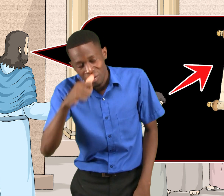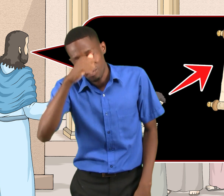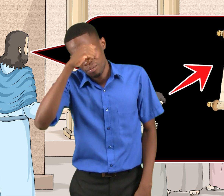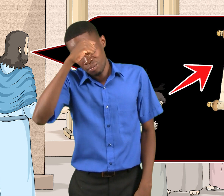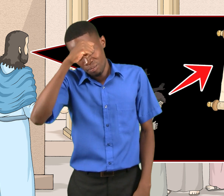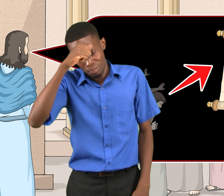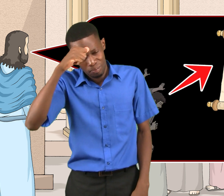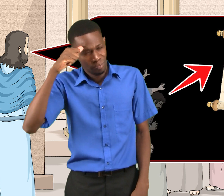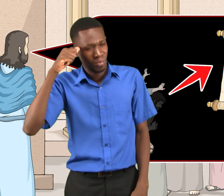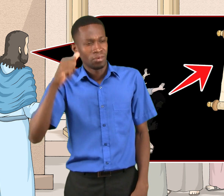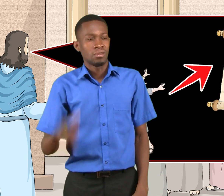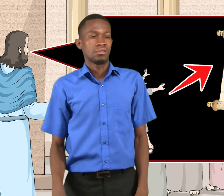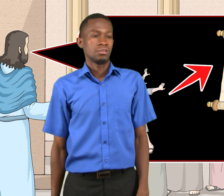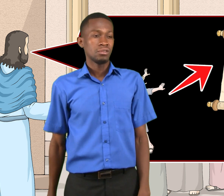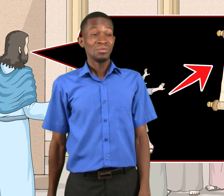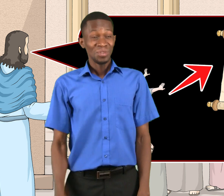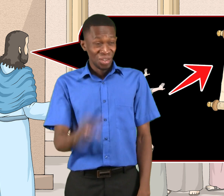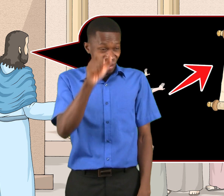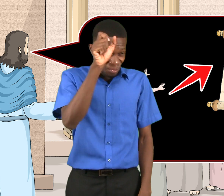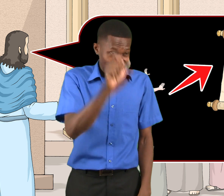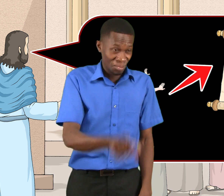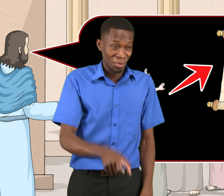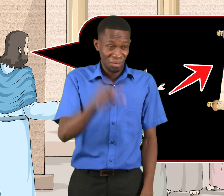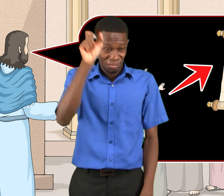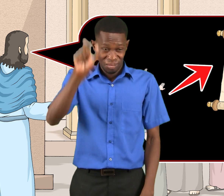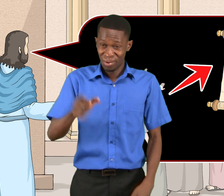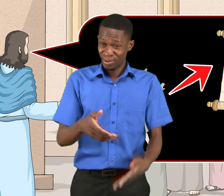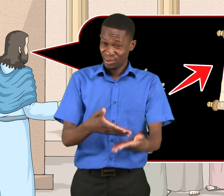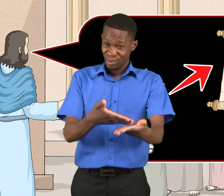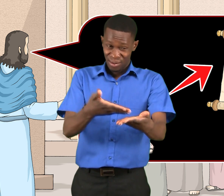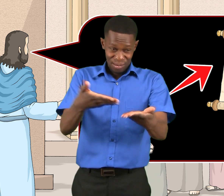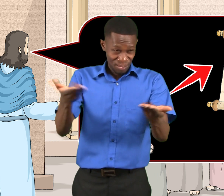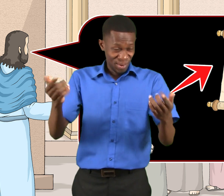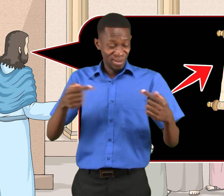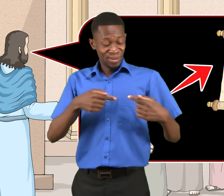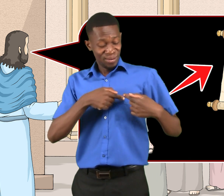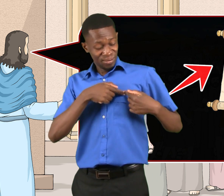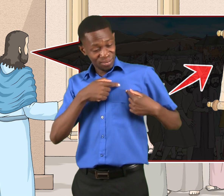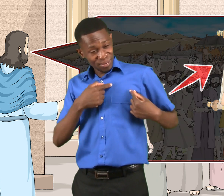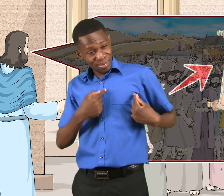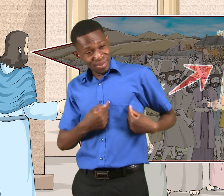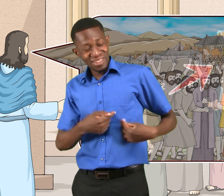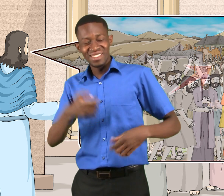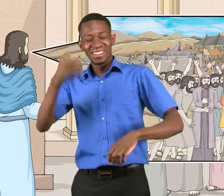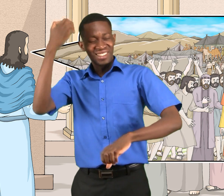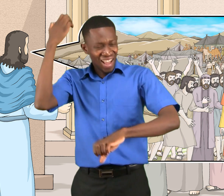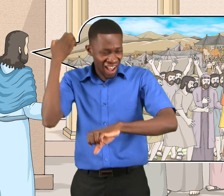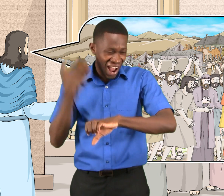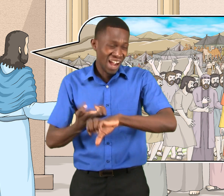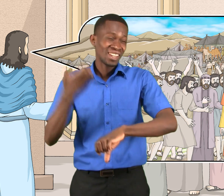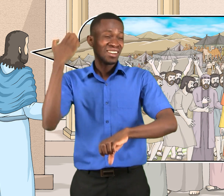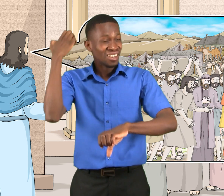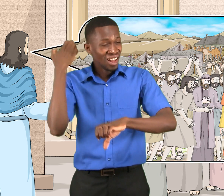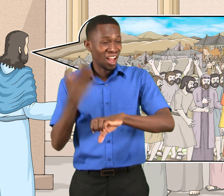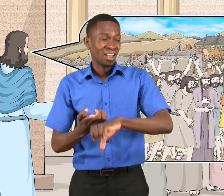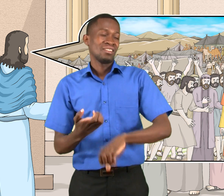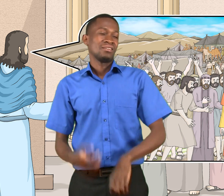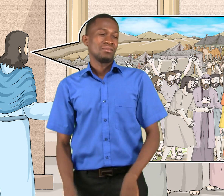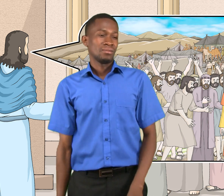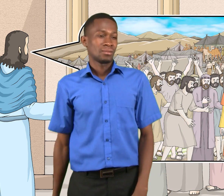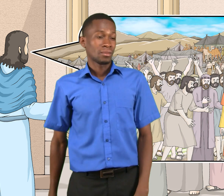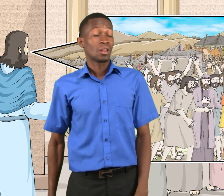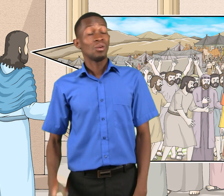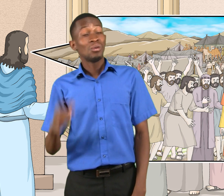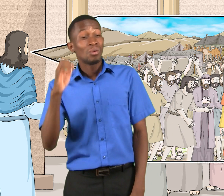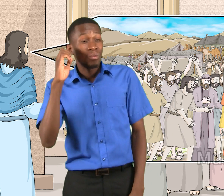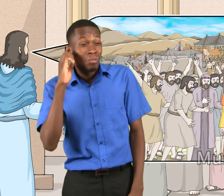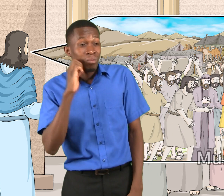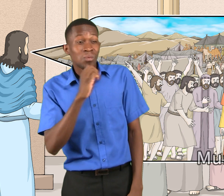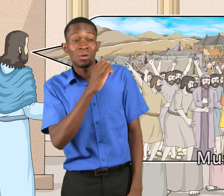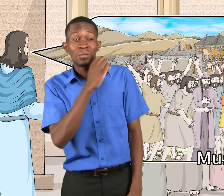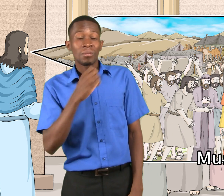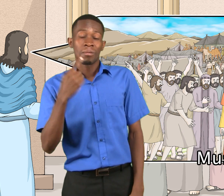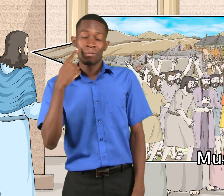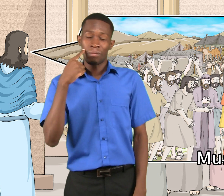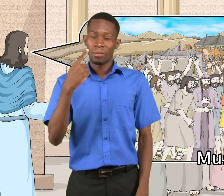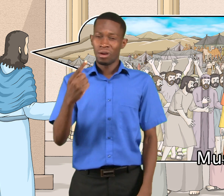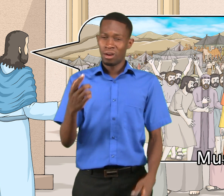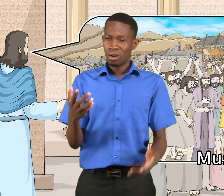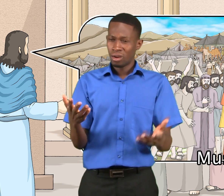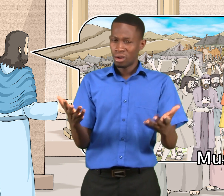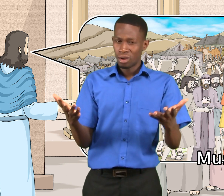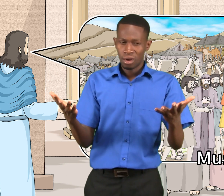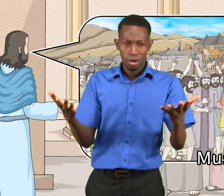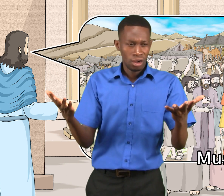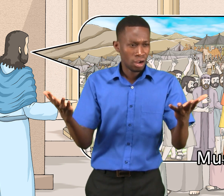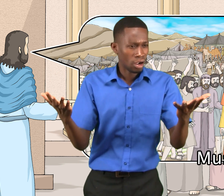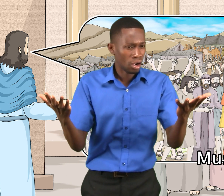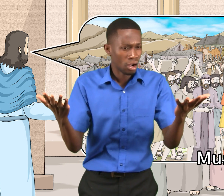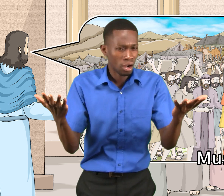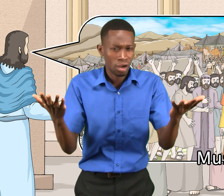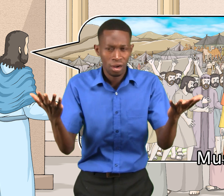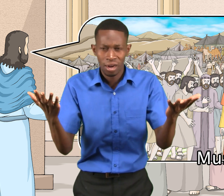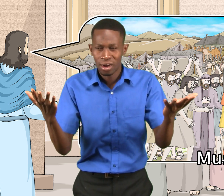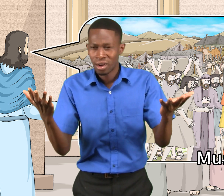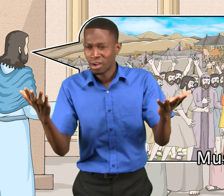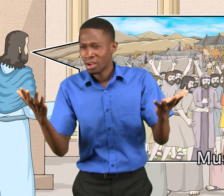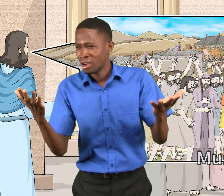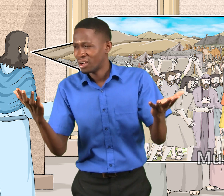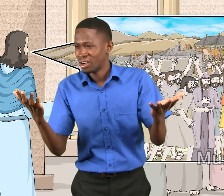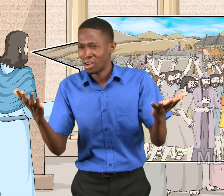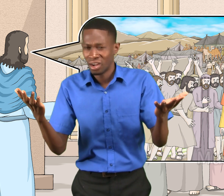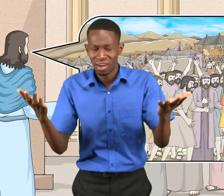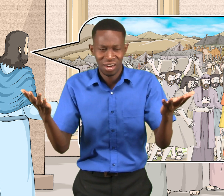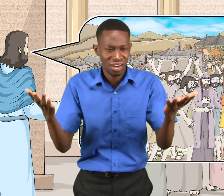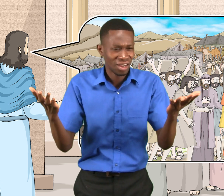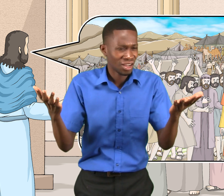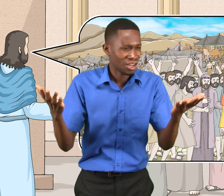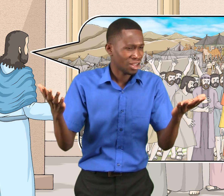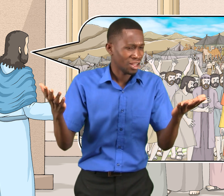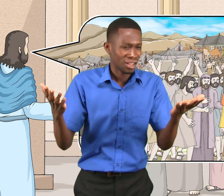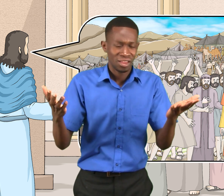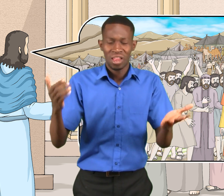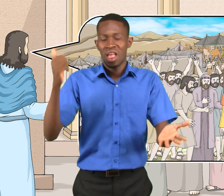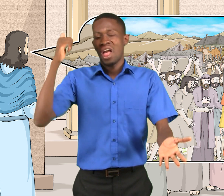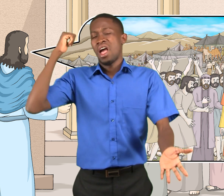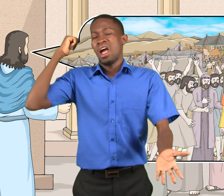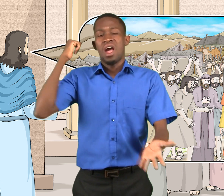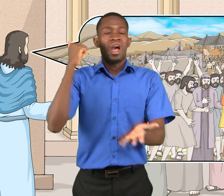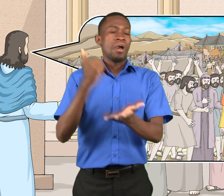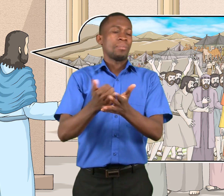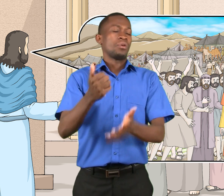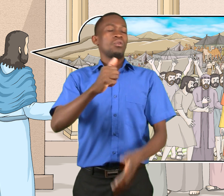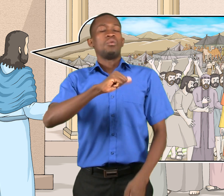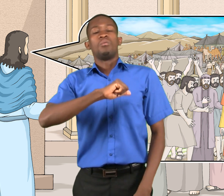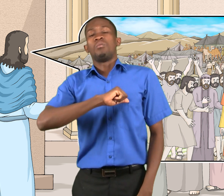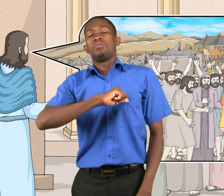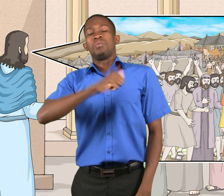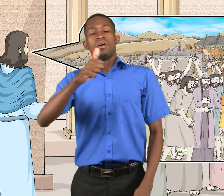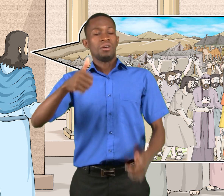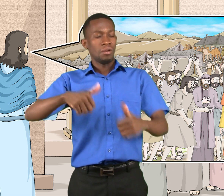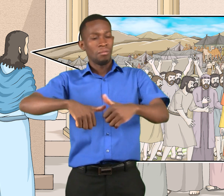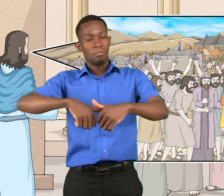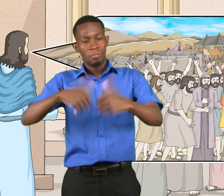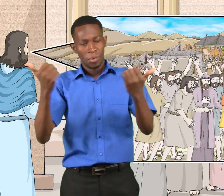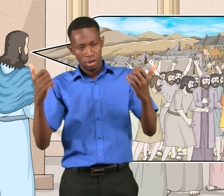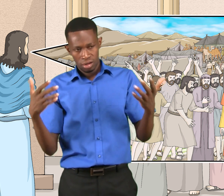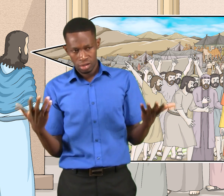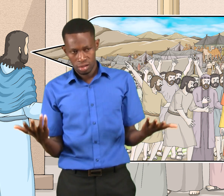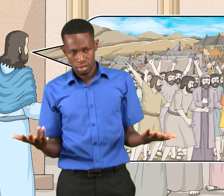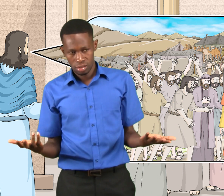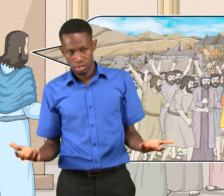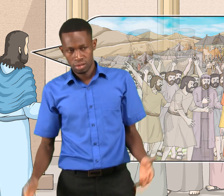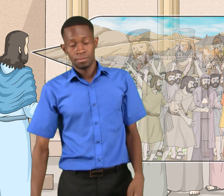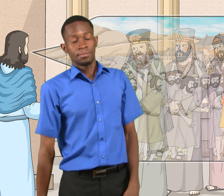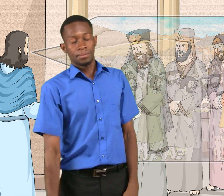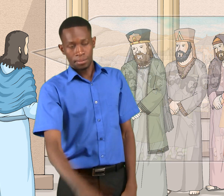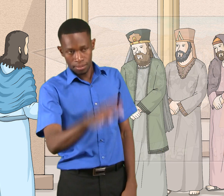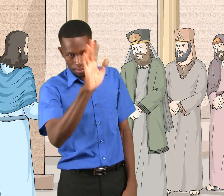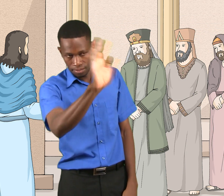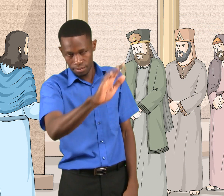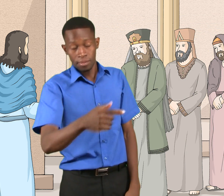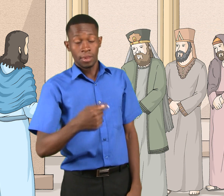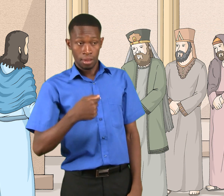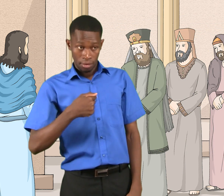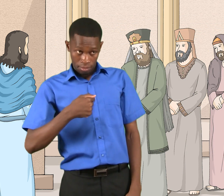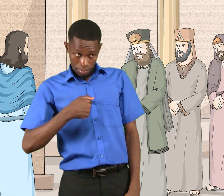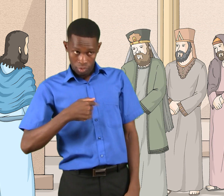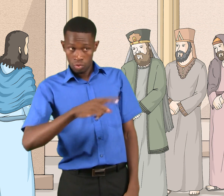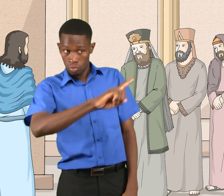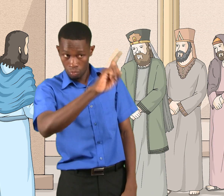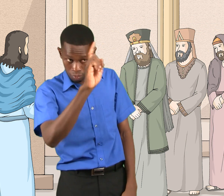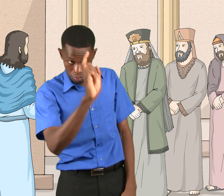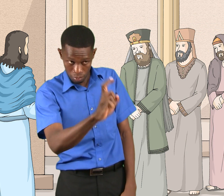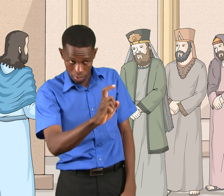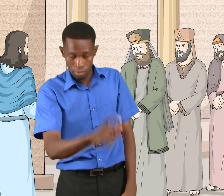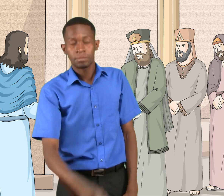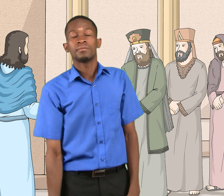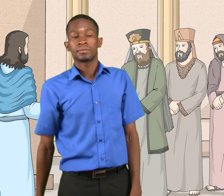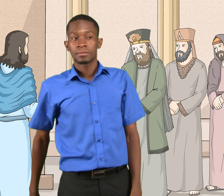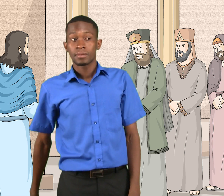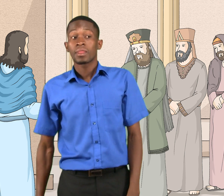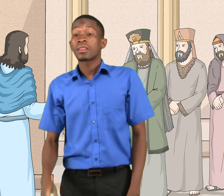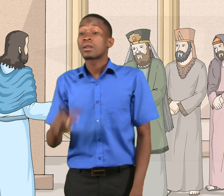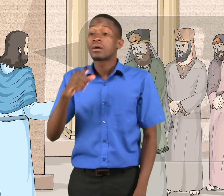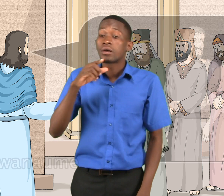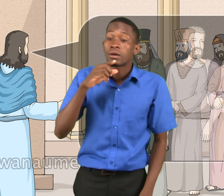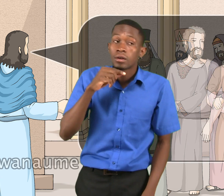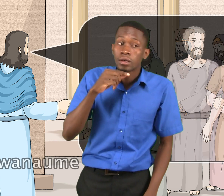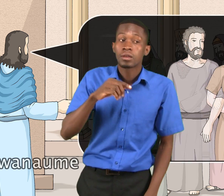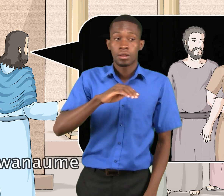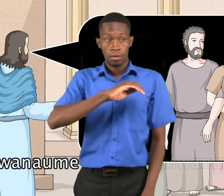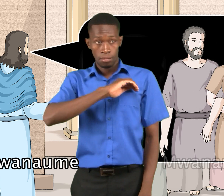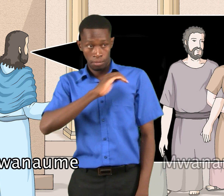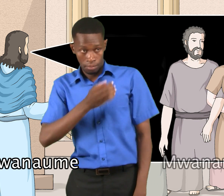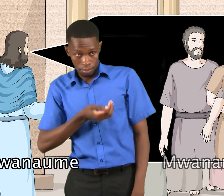but it was not this way from the beginning.